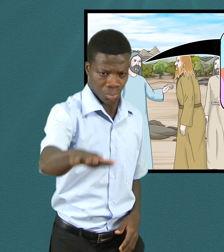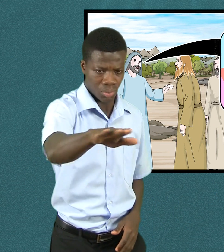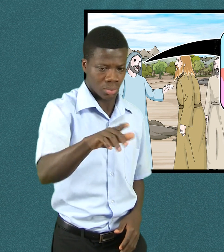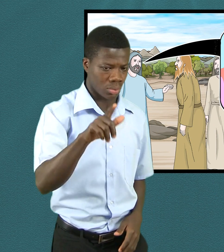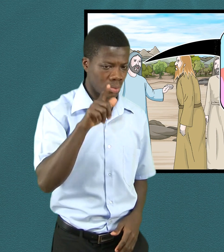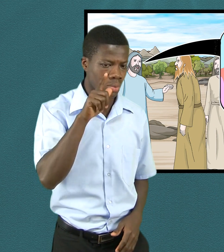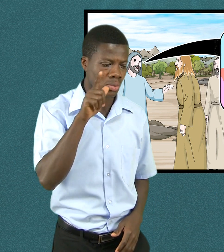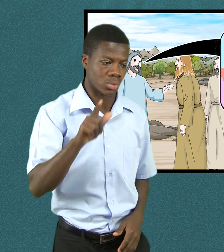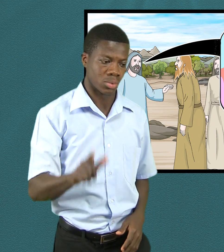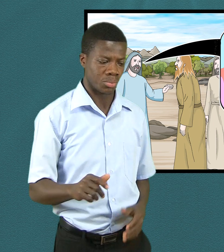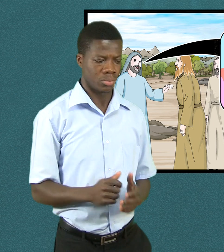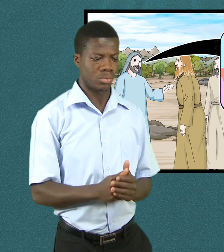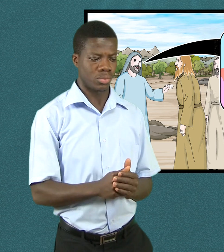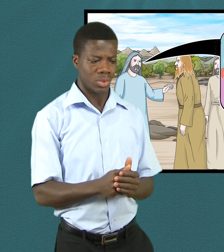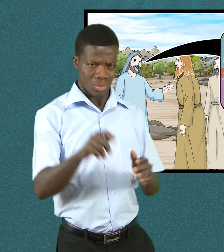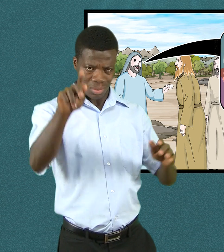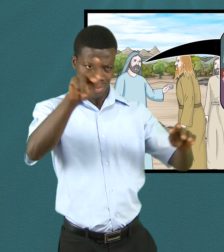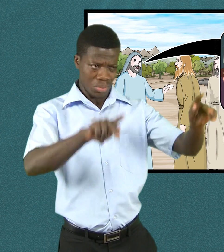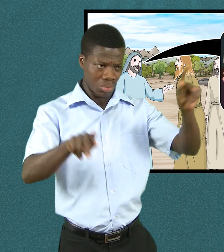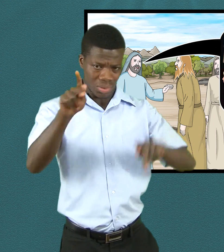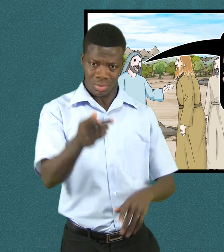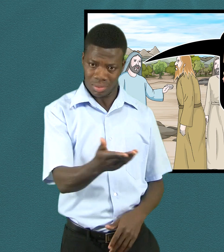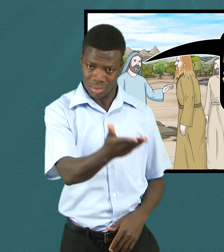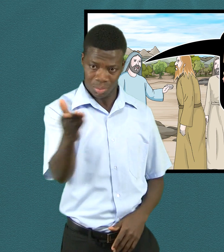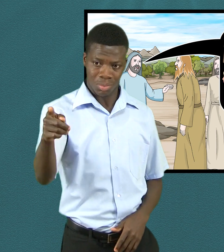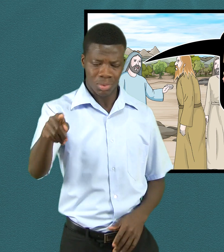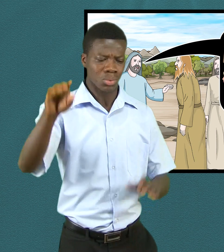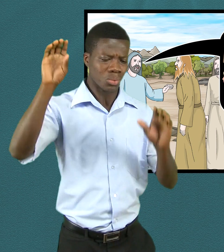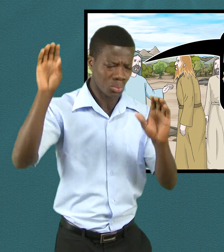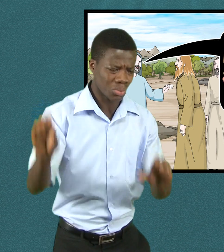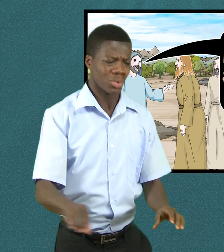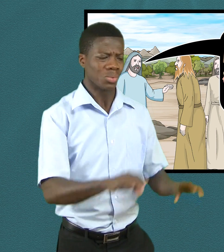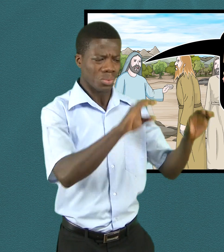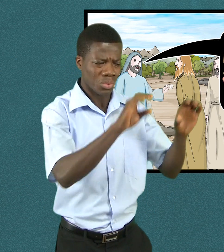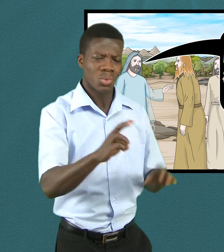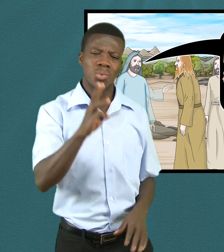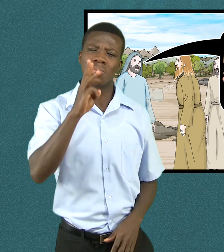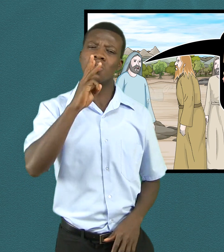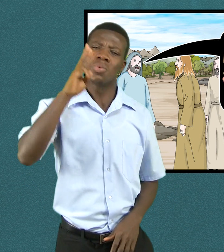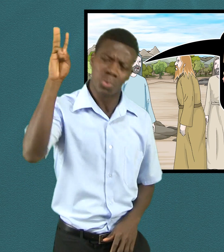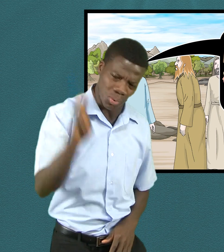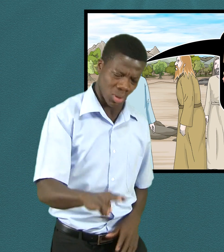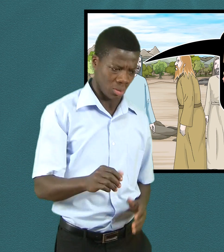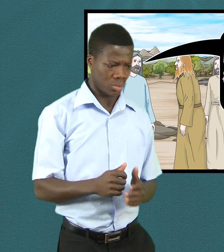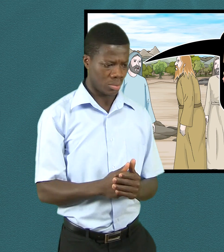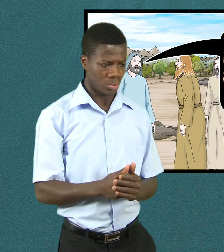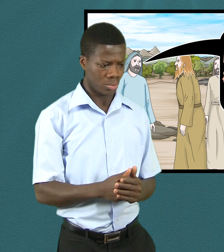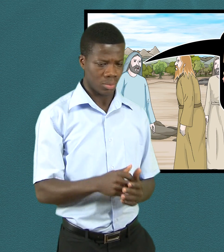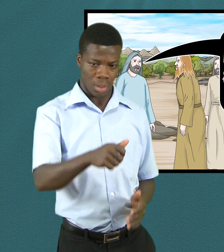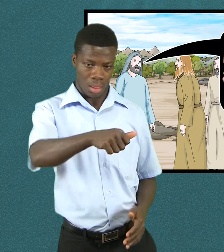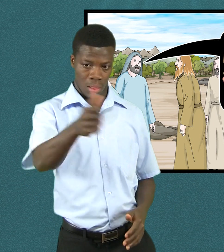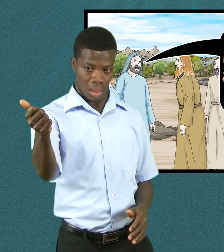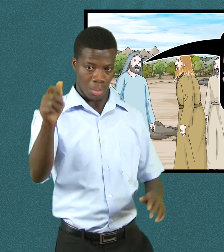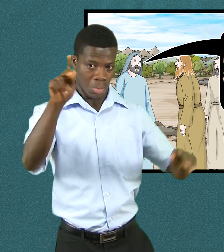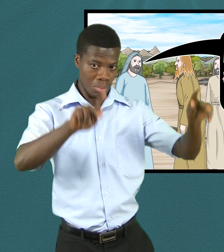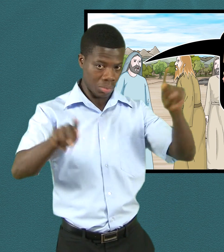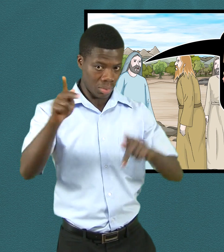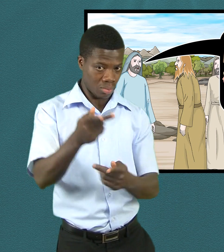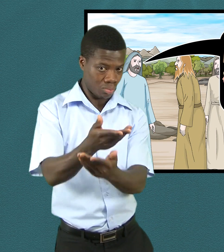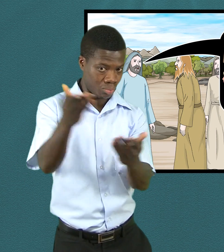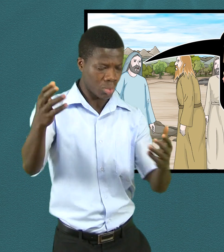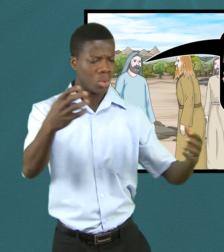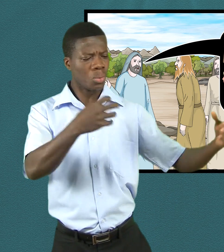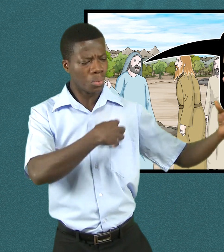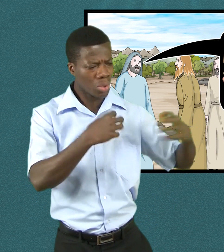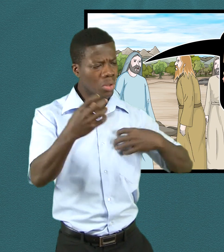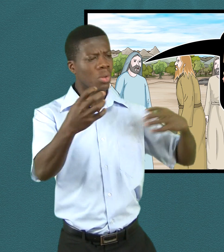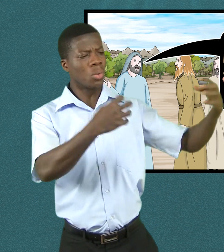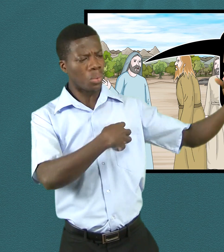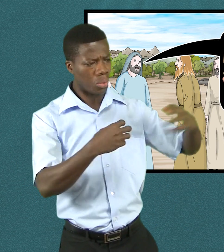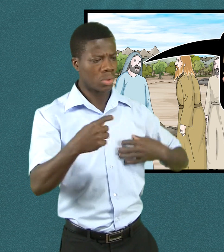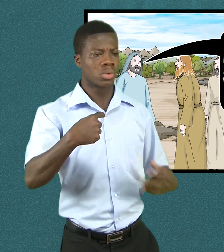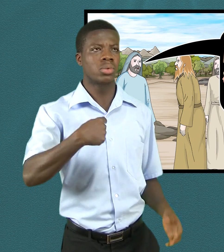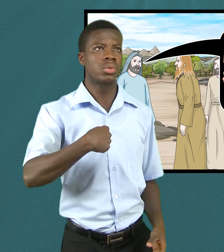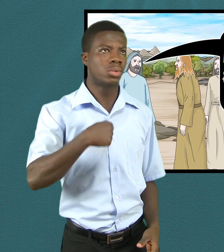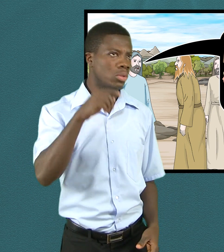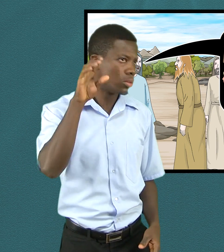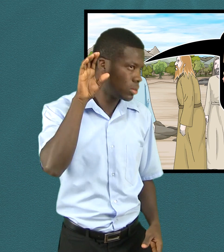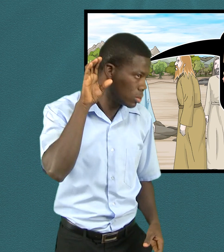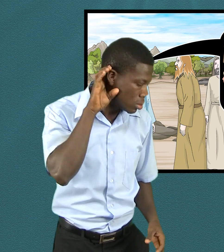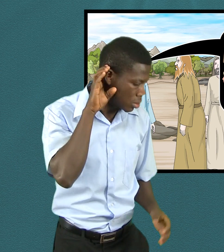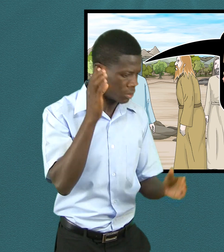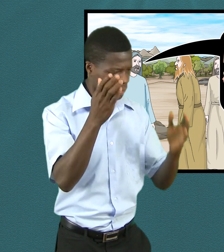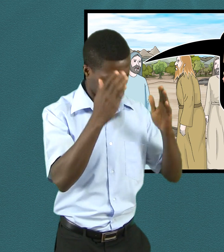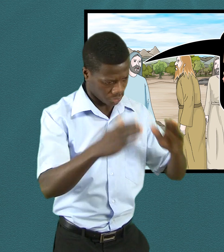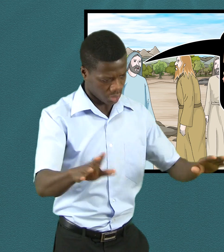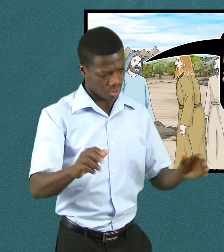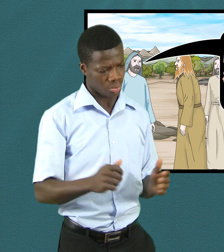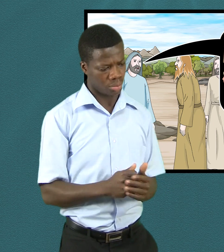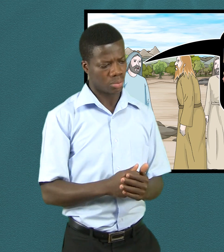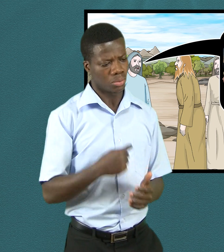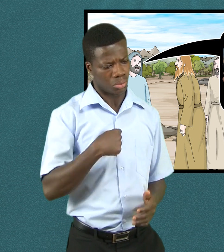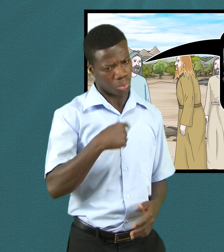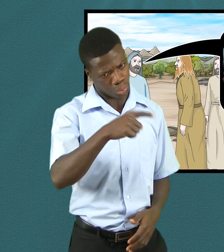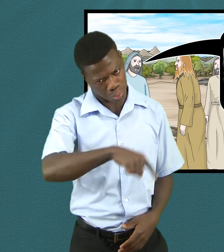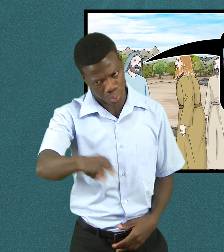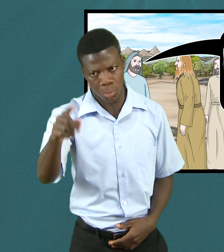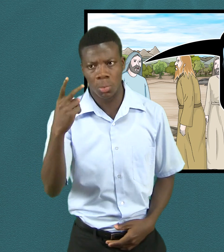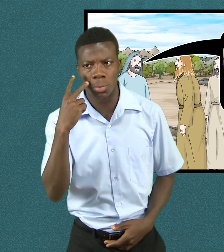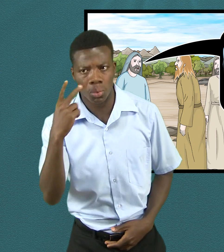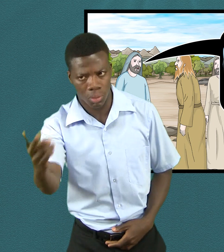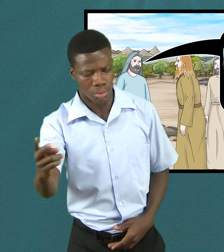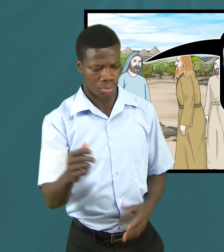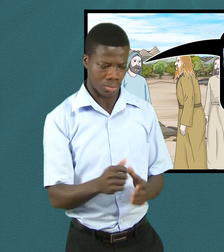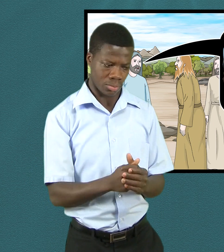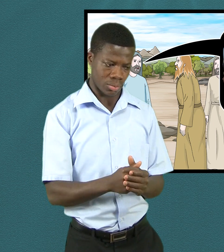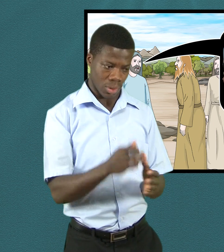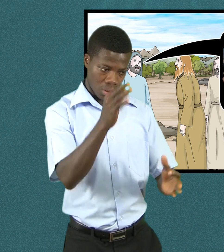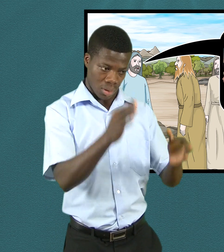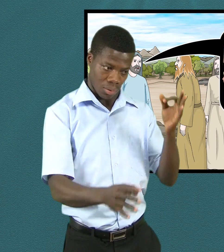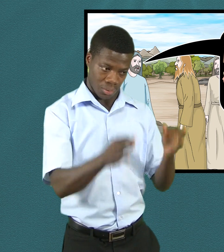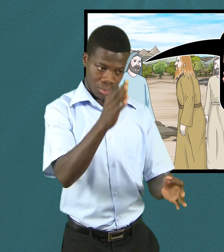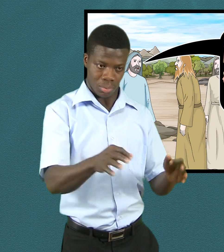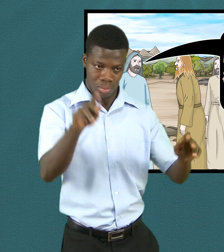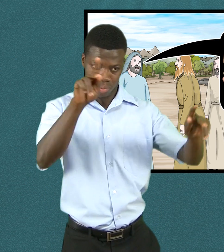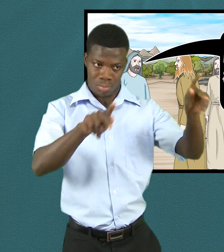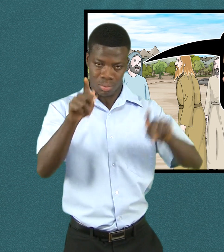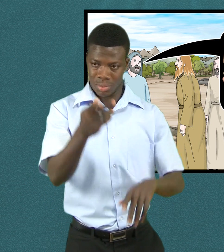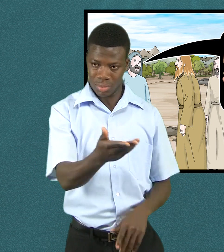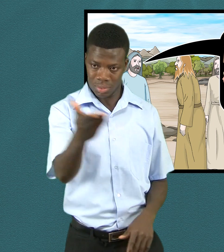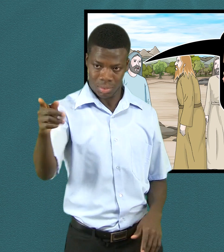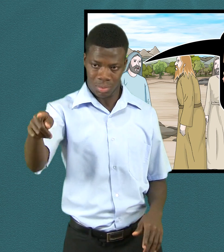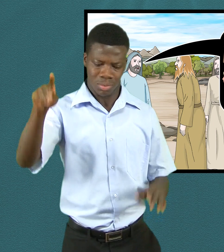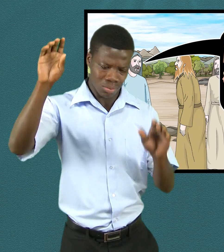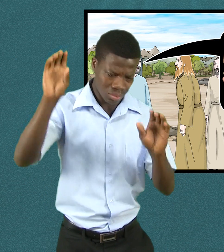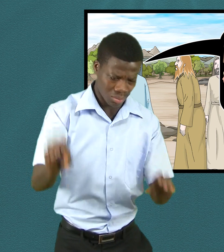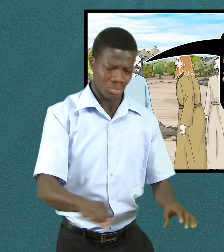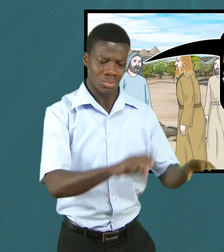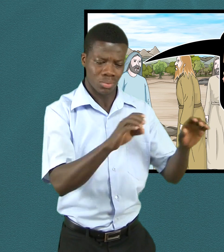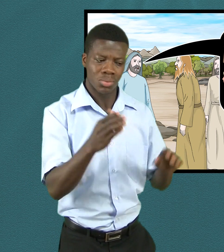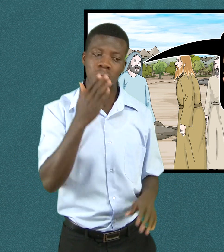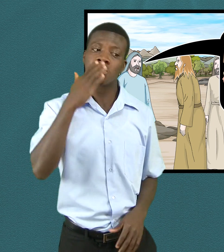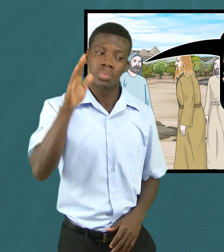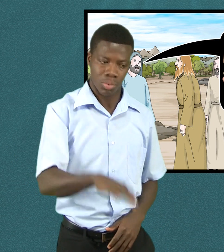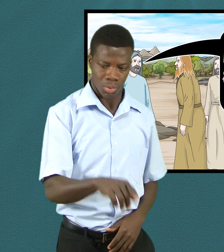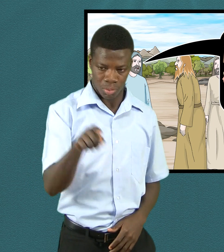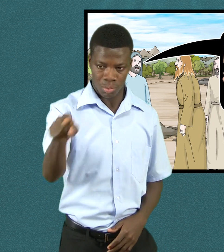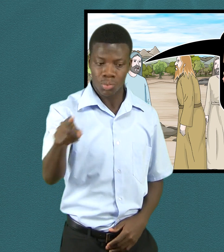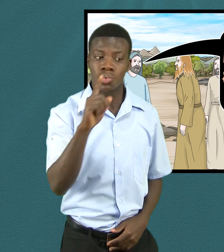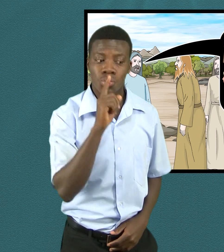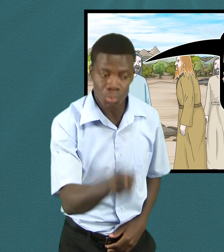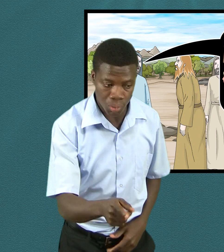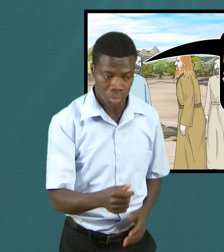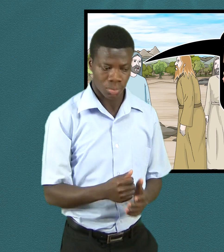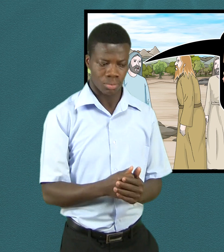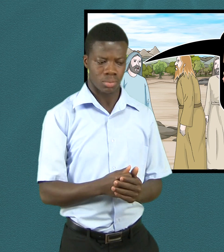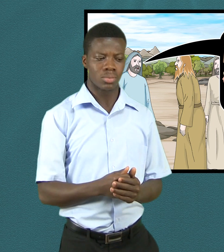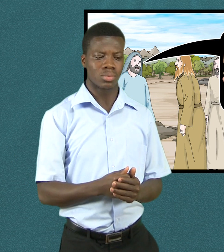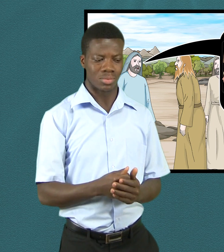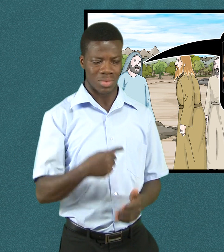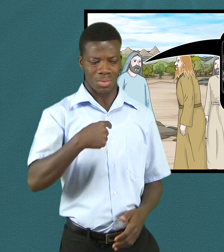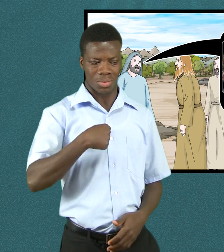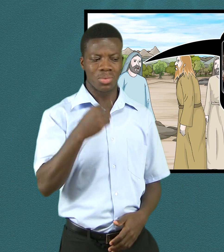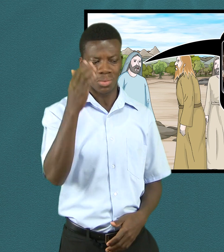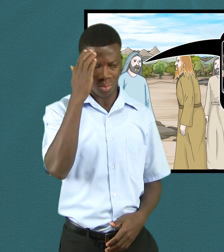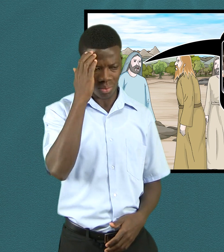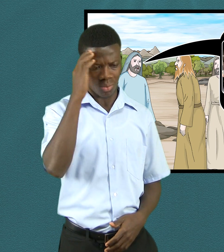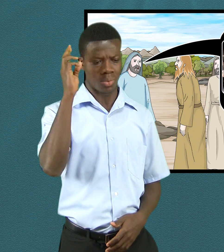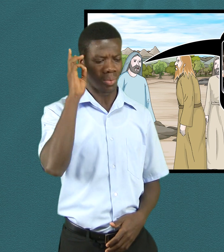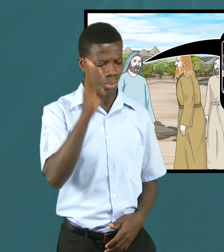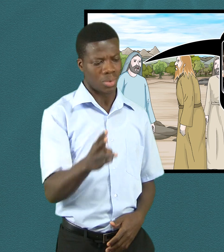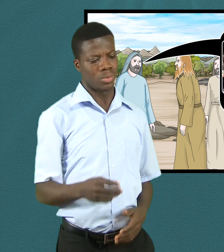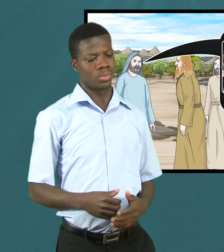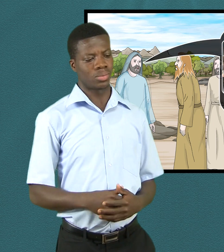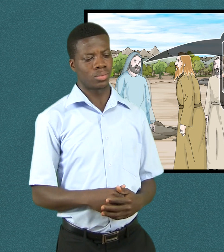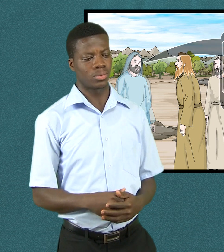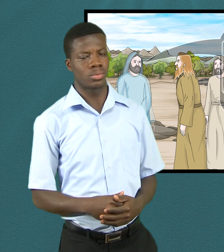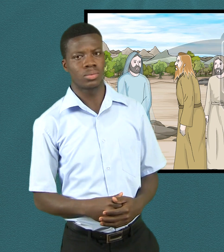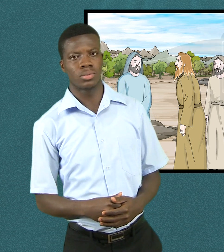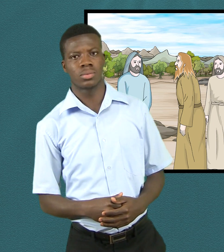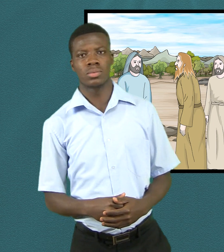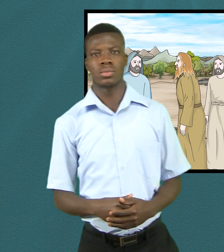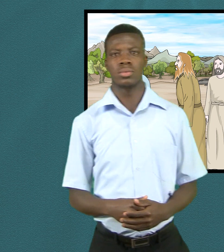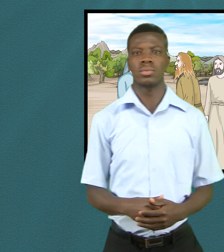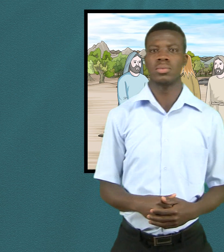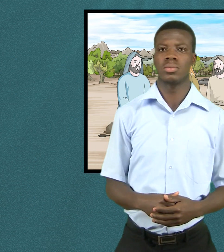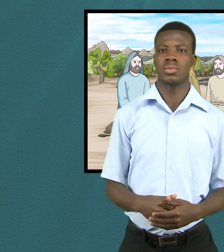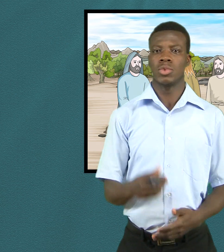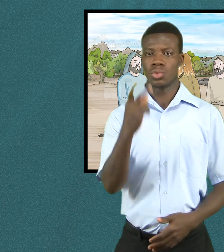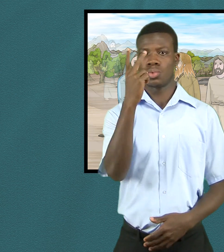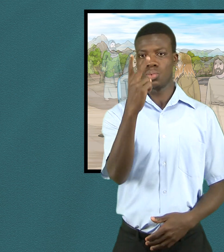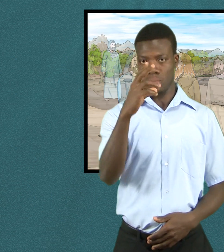Because their sin is so grievous, I will go down to see if their actions fully justify the outcry that has reached Me.